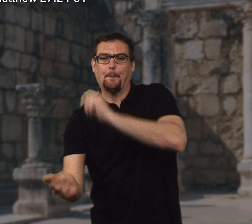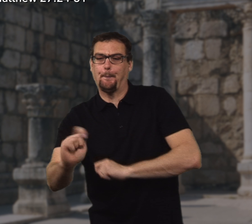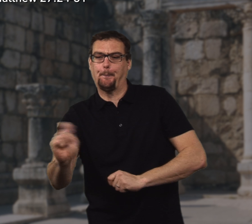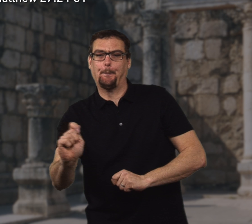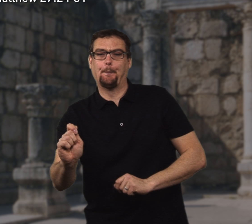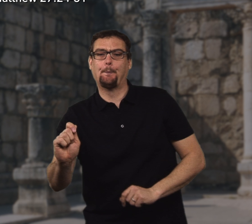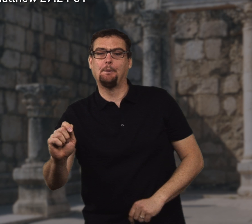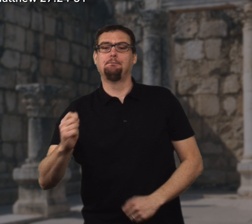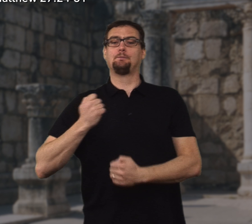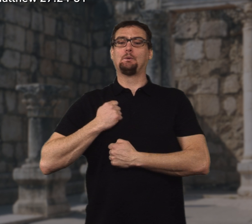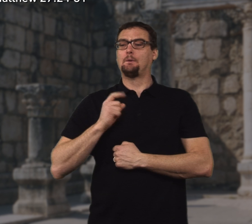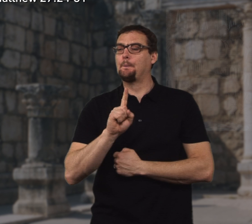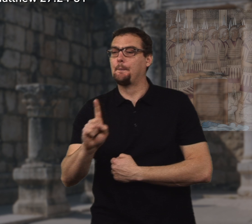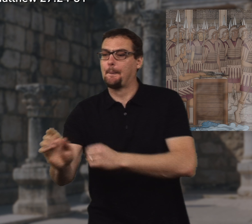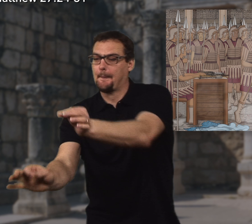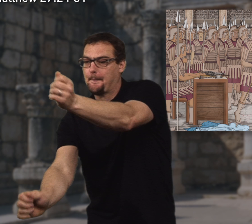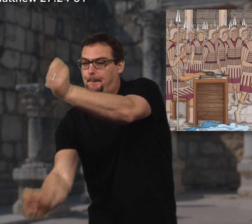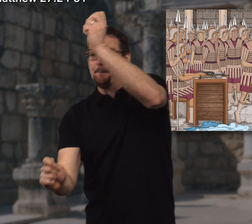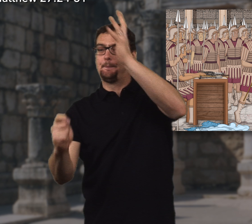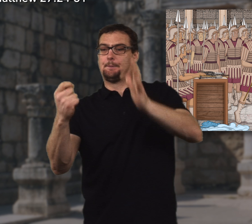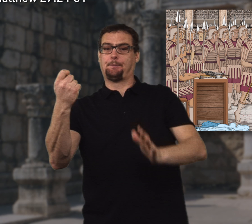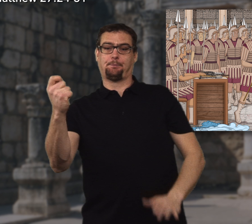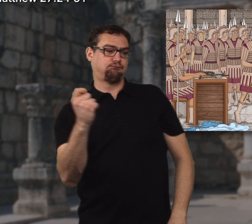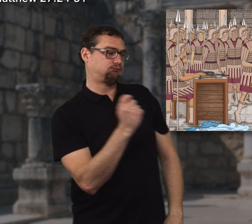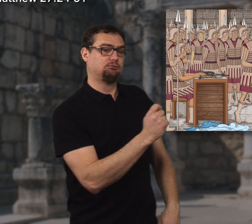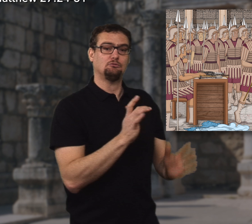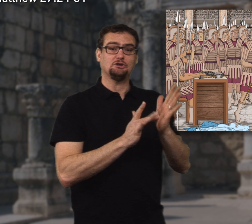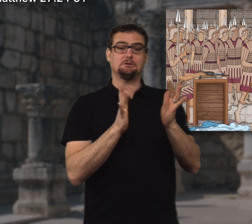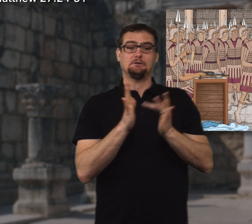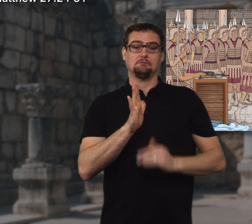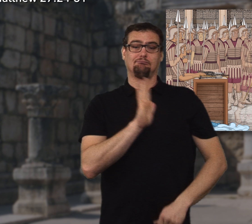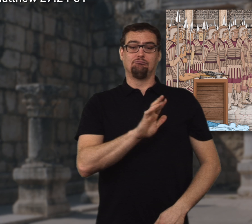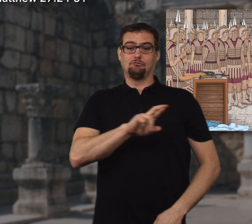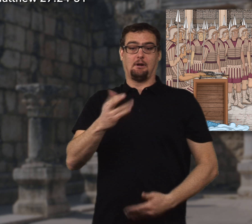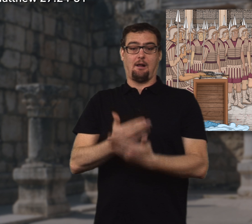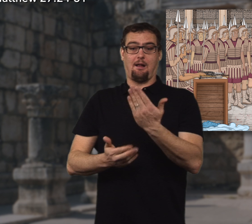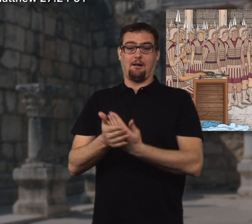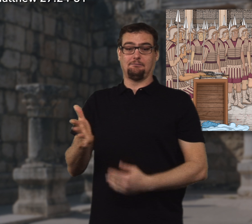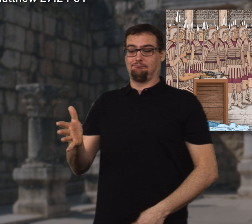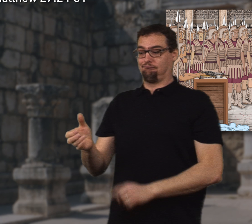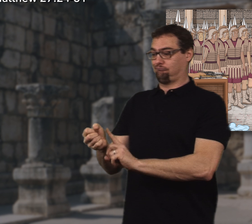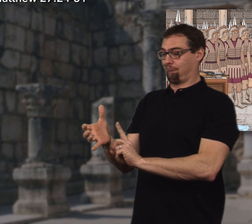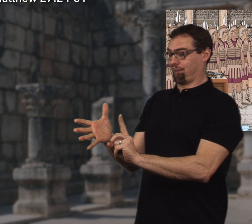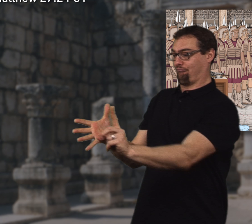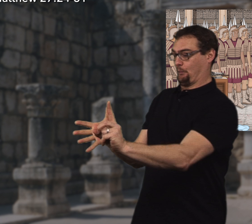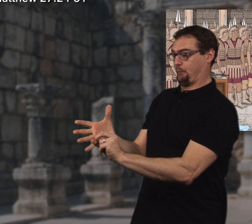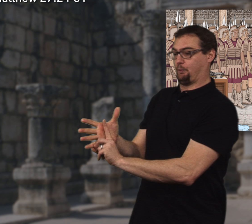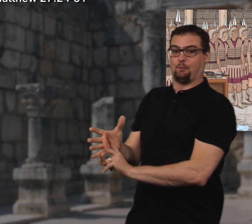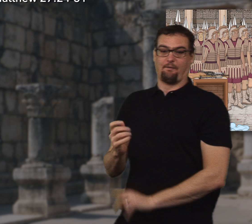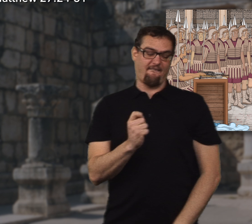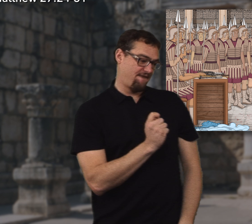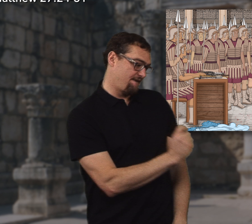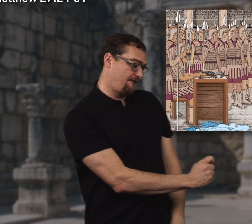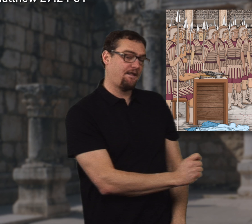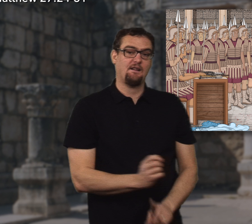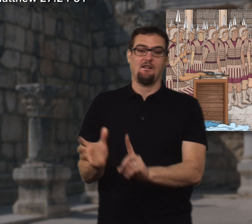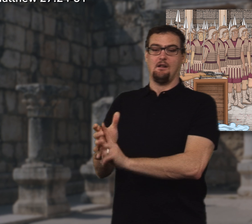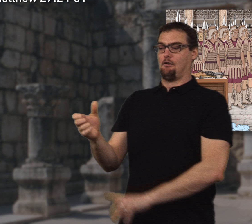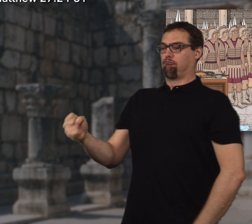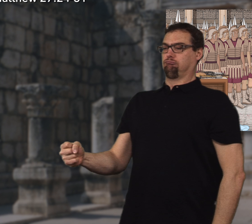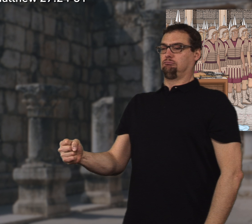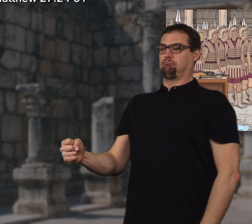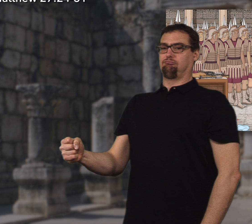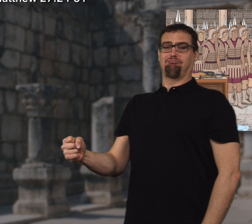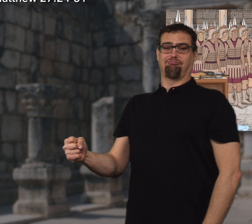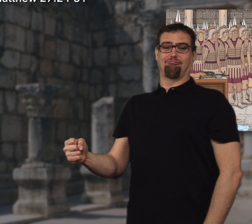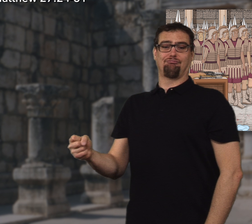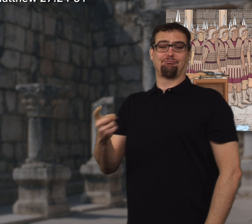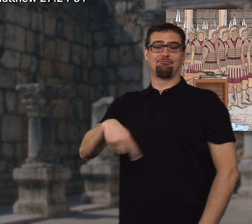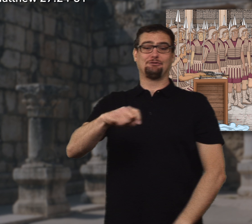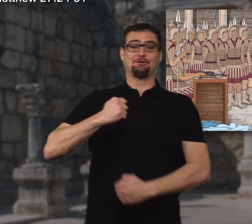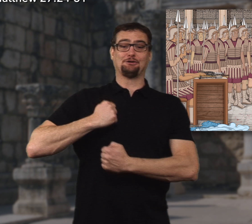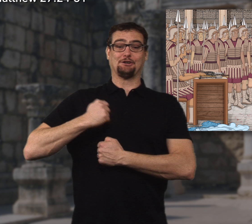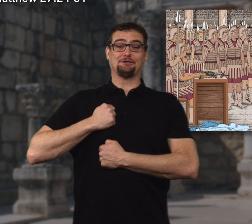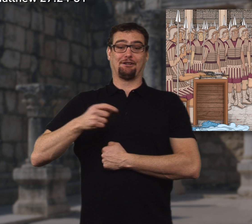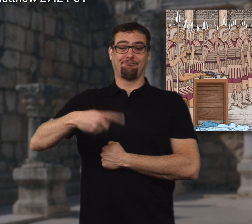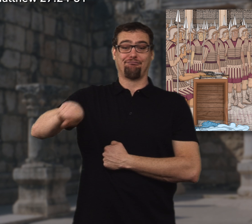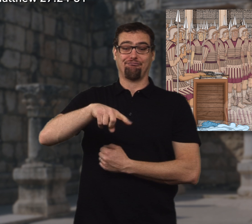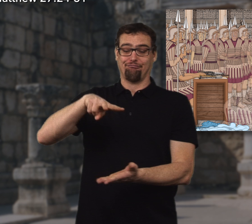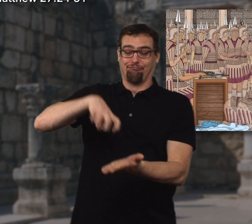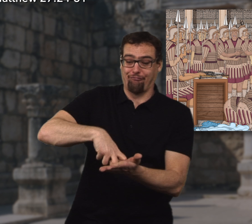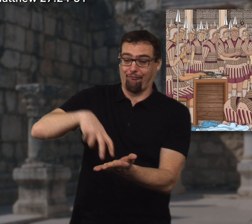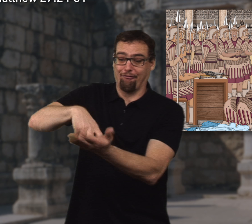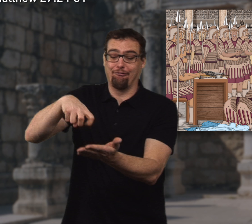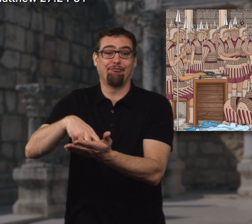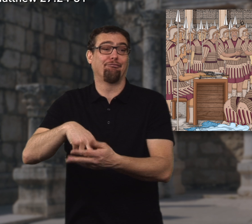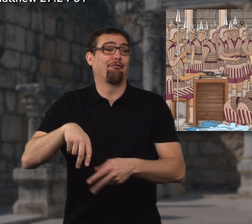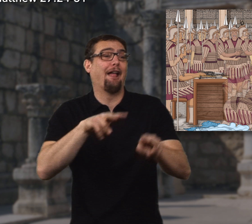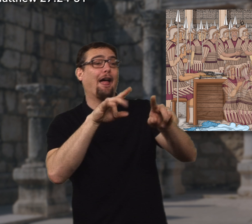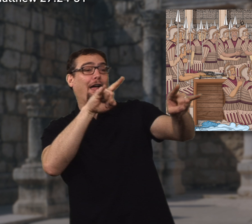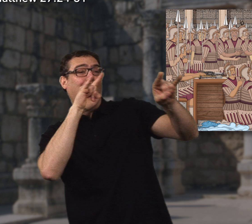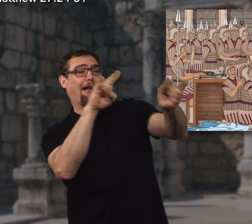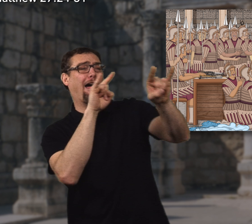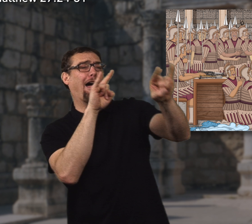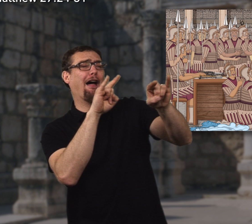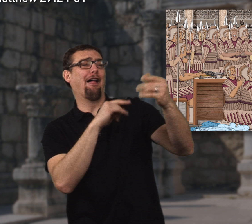Then the governor’s soldiers took Jesus into the Praetorium and gathered the whole company around Him. They stripped Him and put a scarlet robe on Him. And they twisted together a crown of thorns and set it on His head.